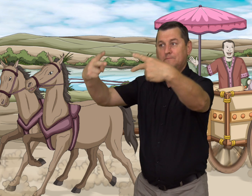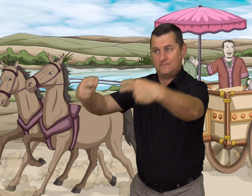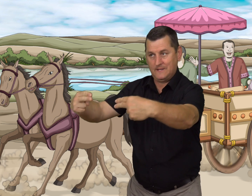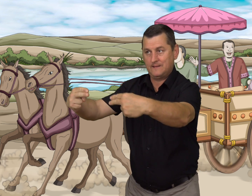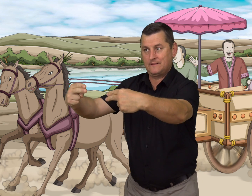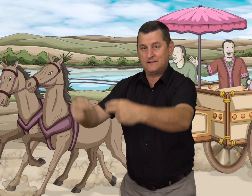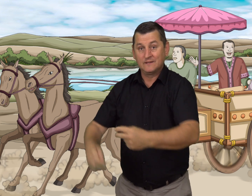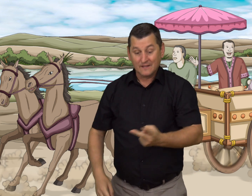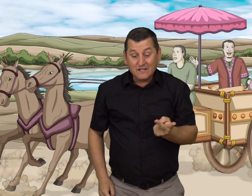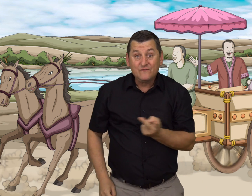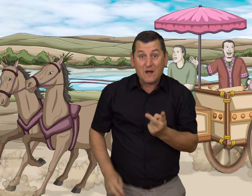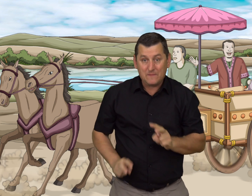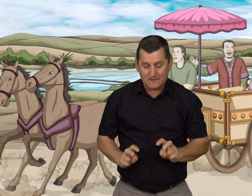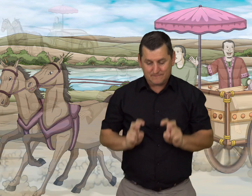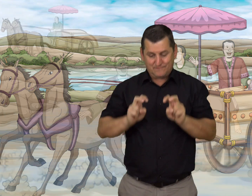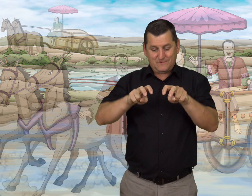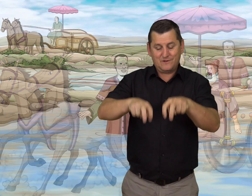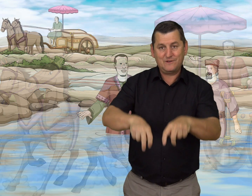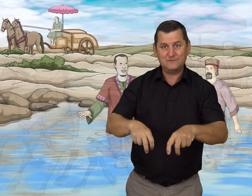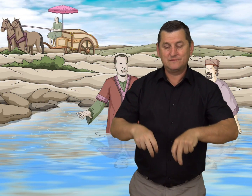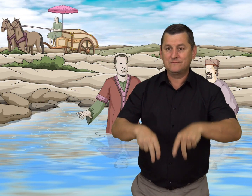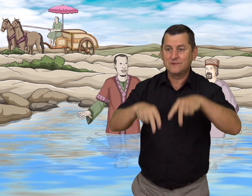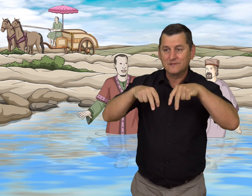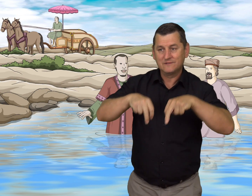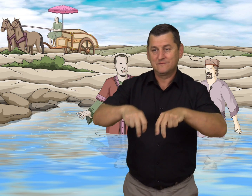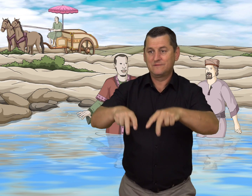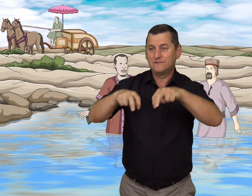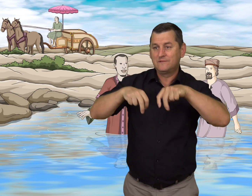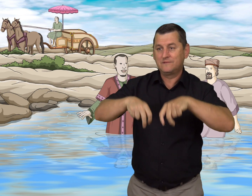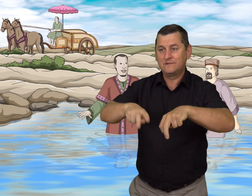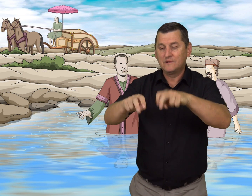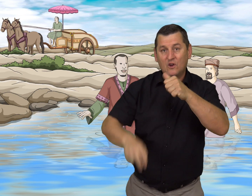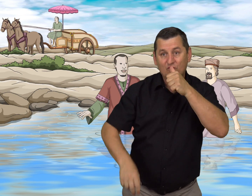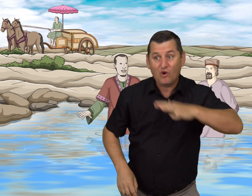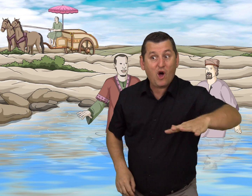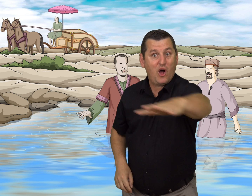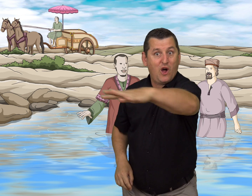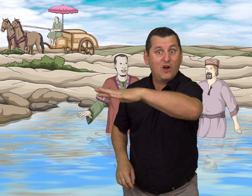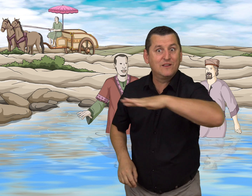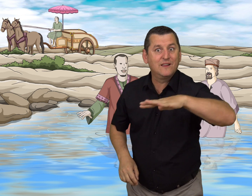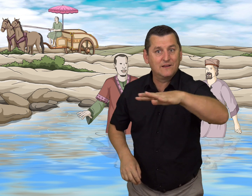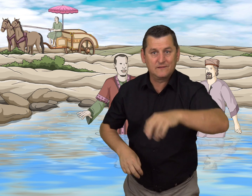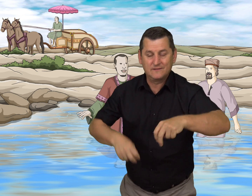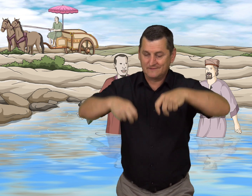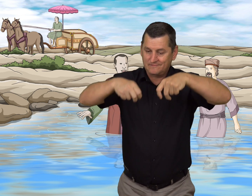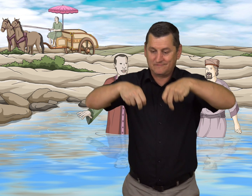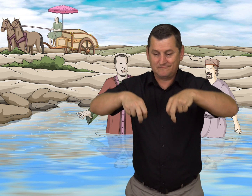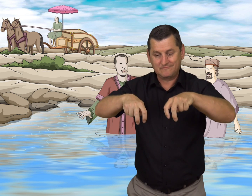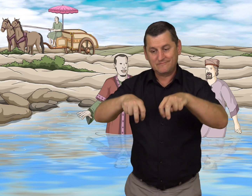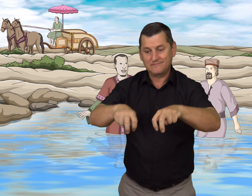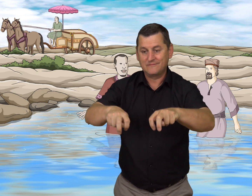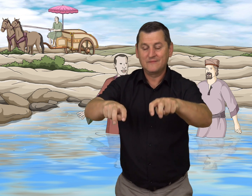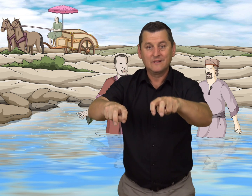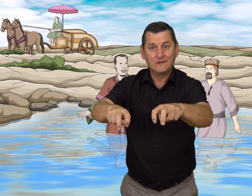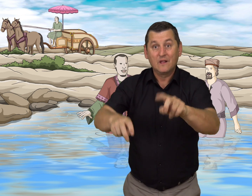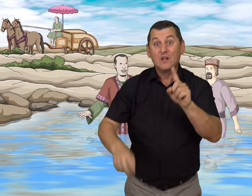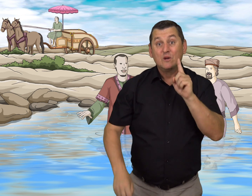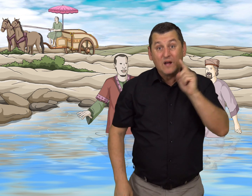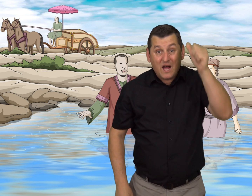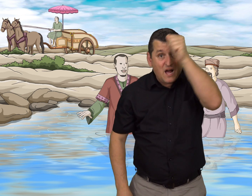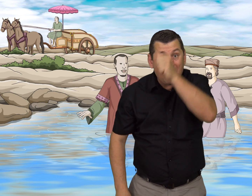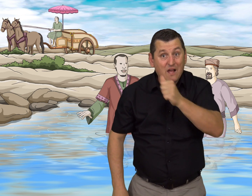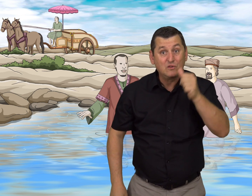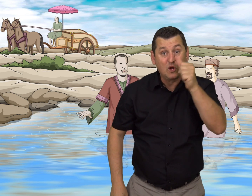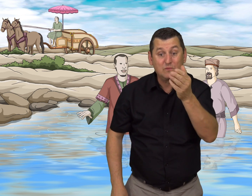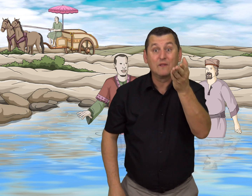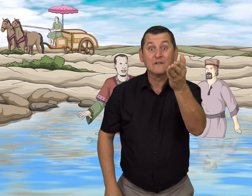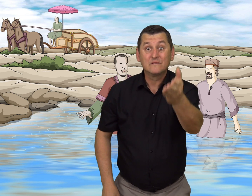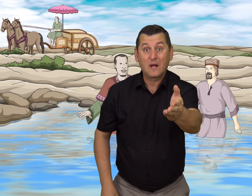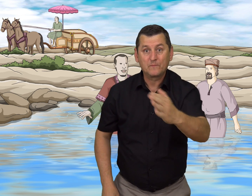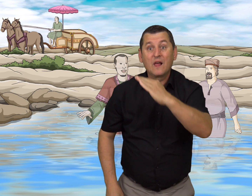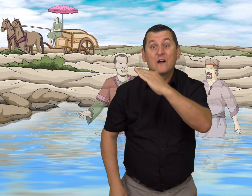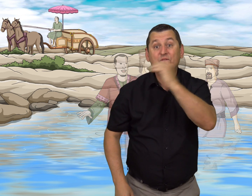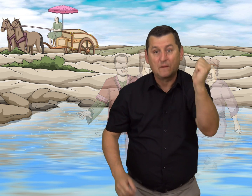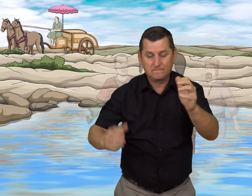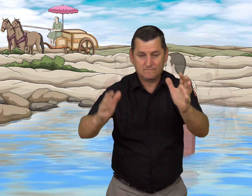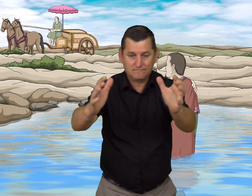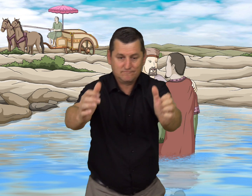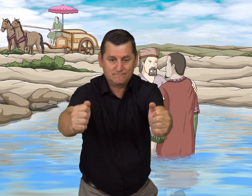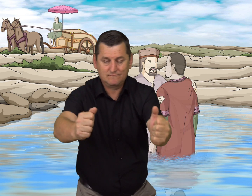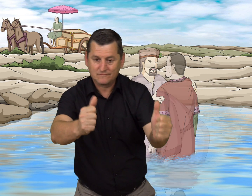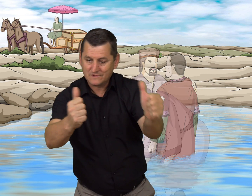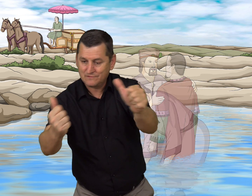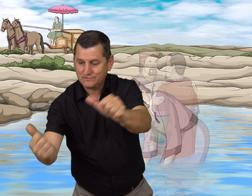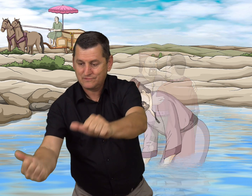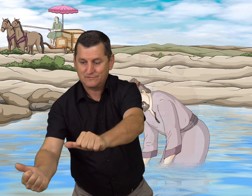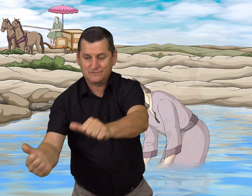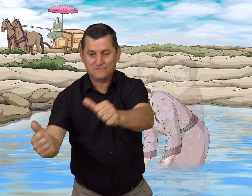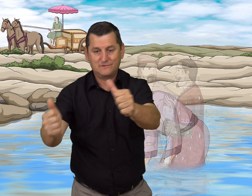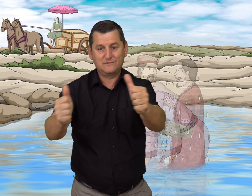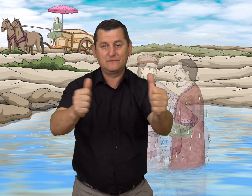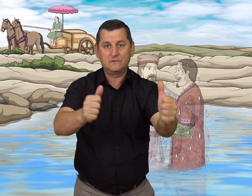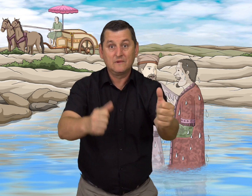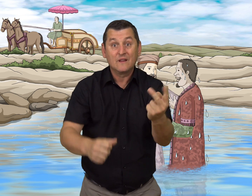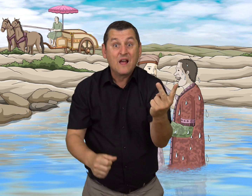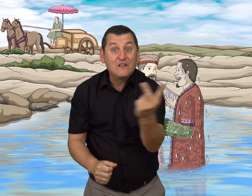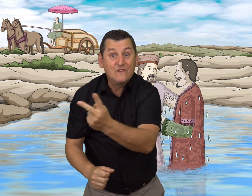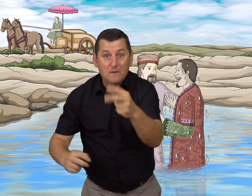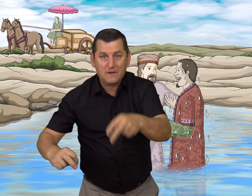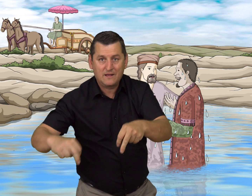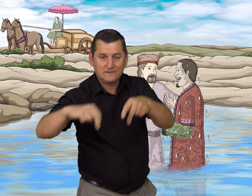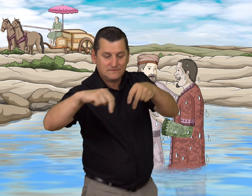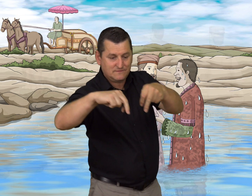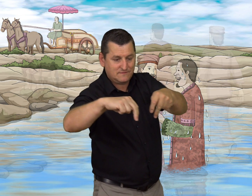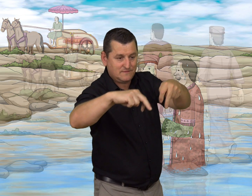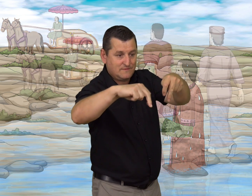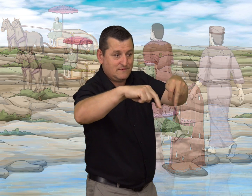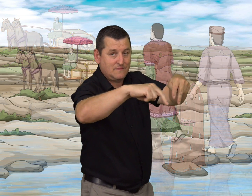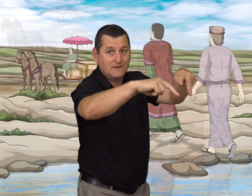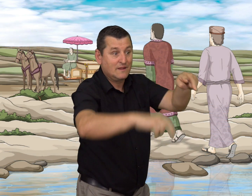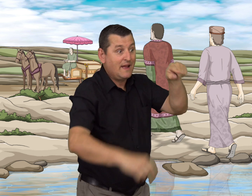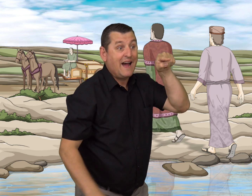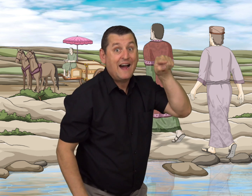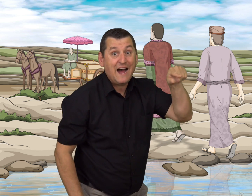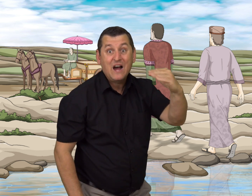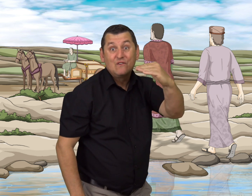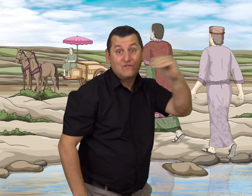Then both Philip and the eunuch went down into the water, and Philip baptized him.